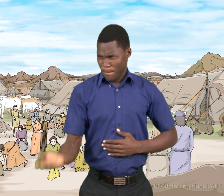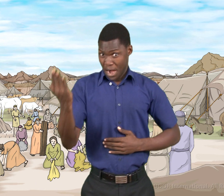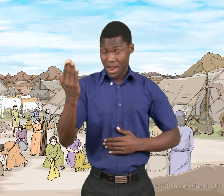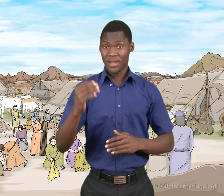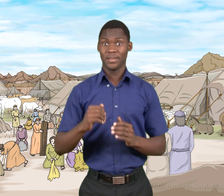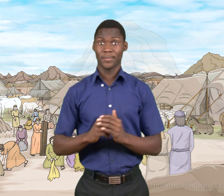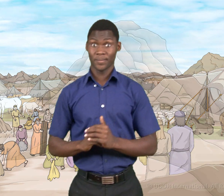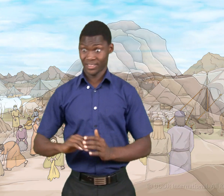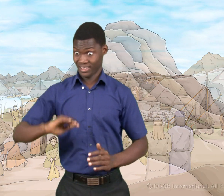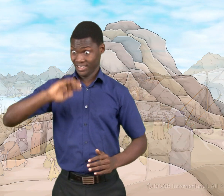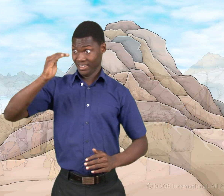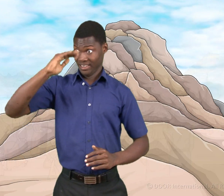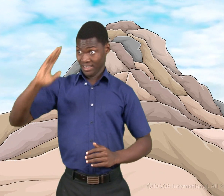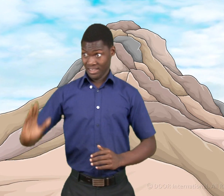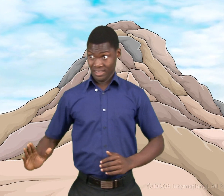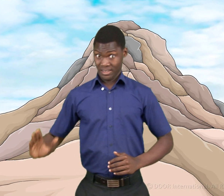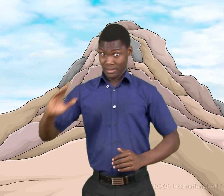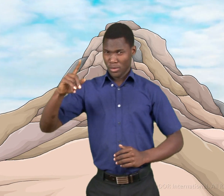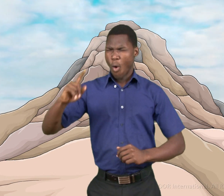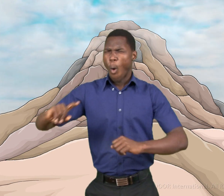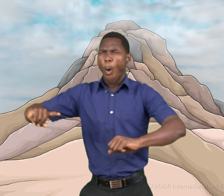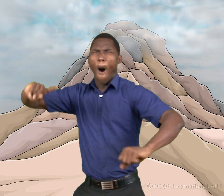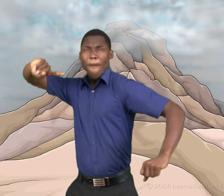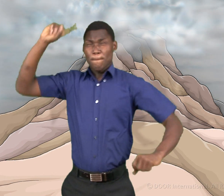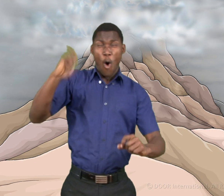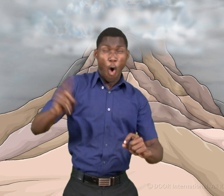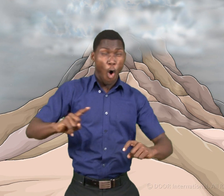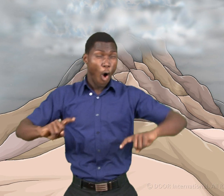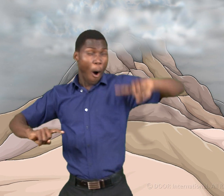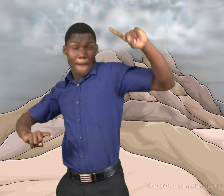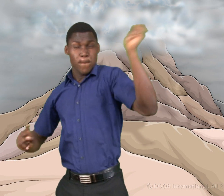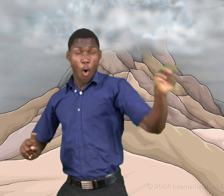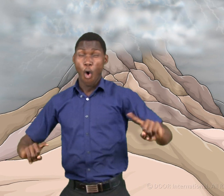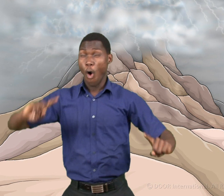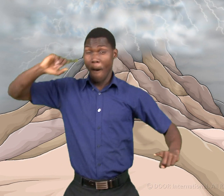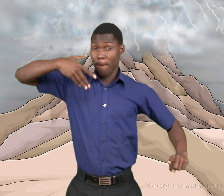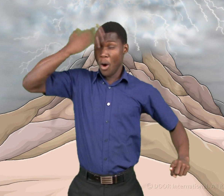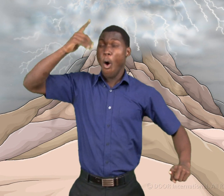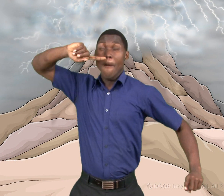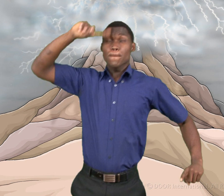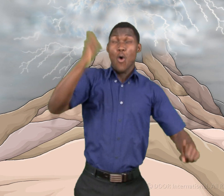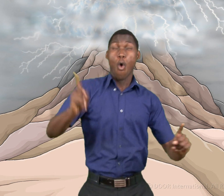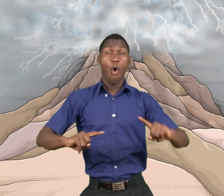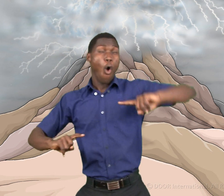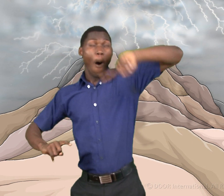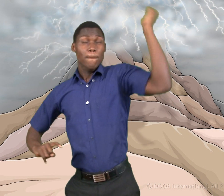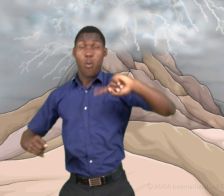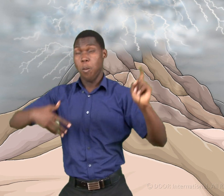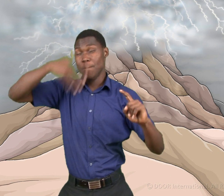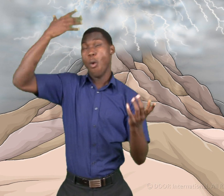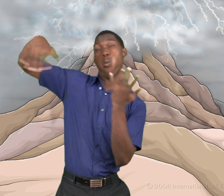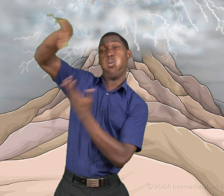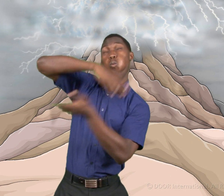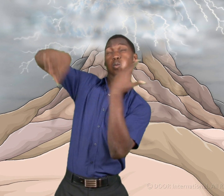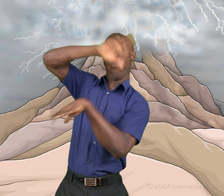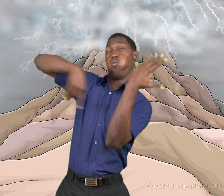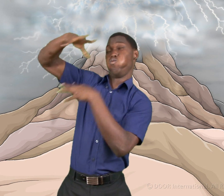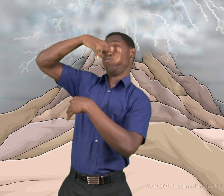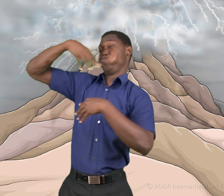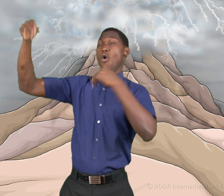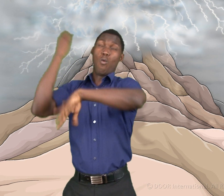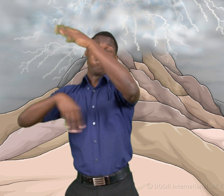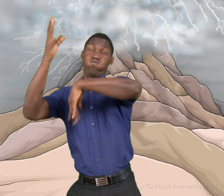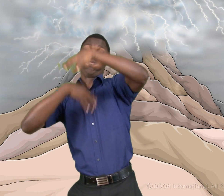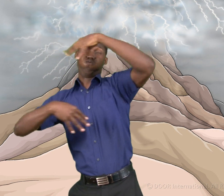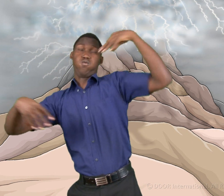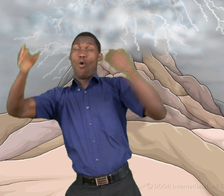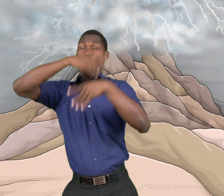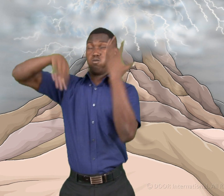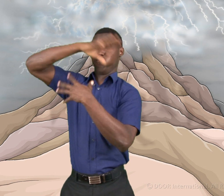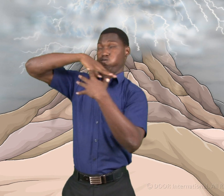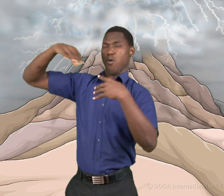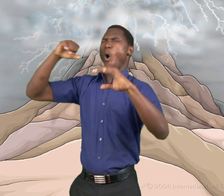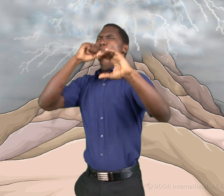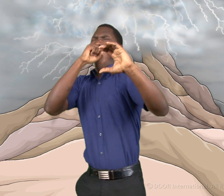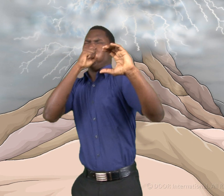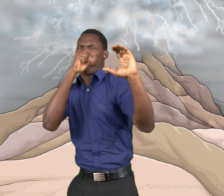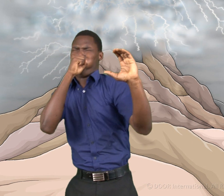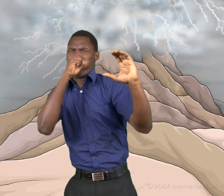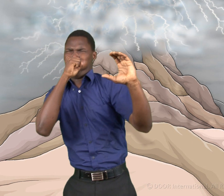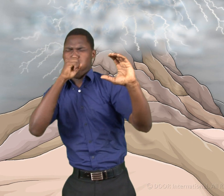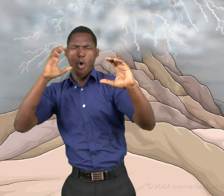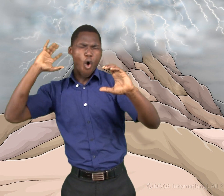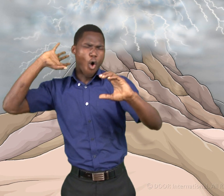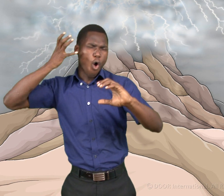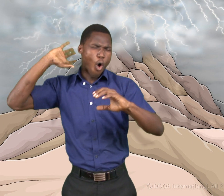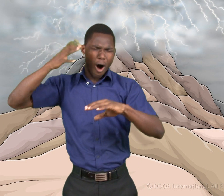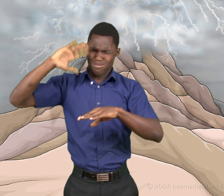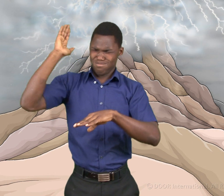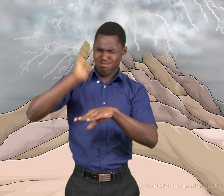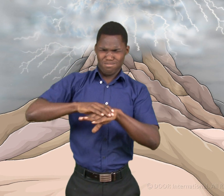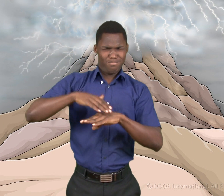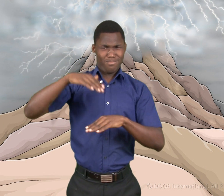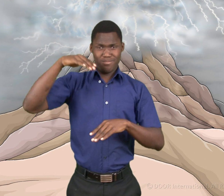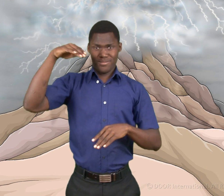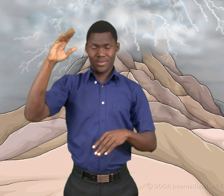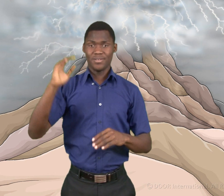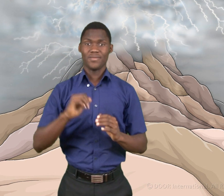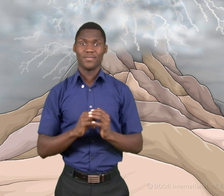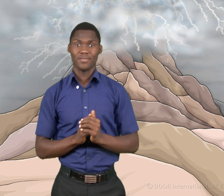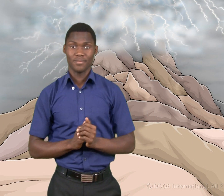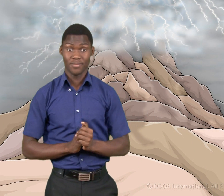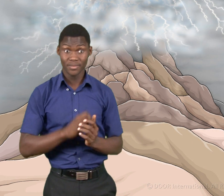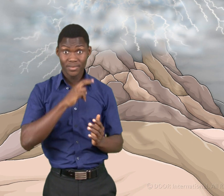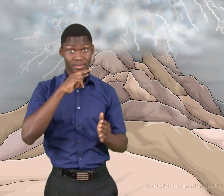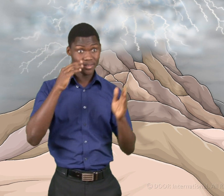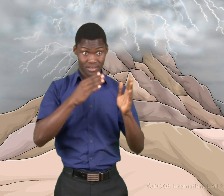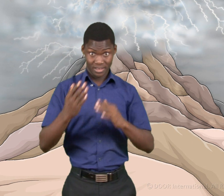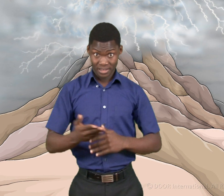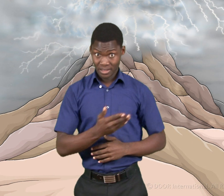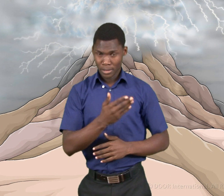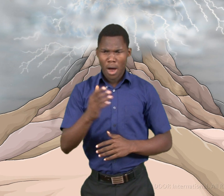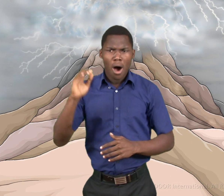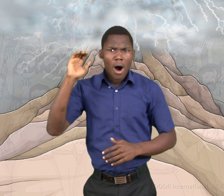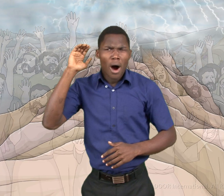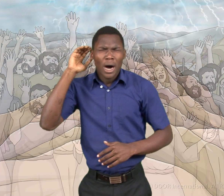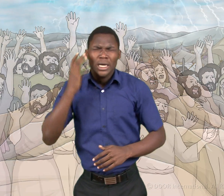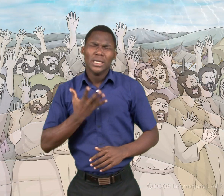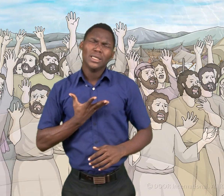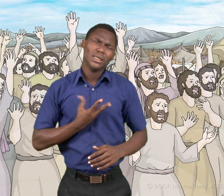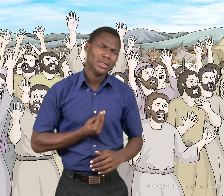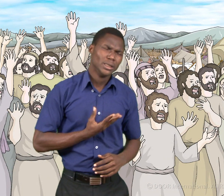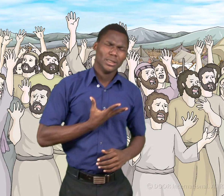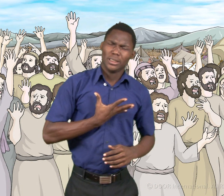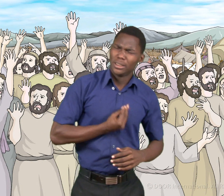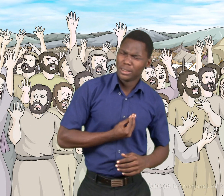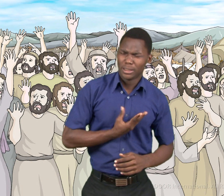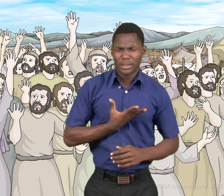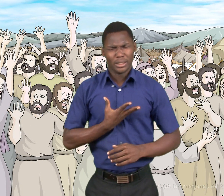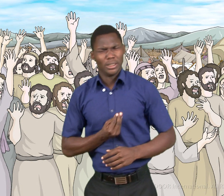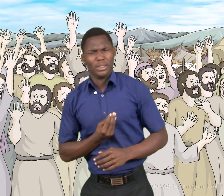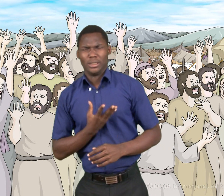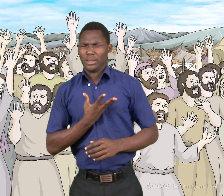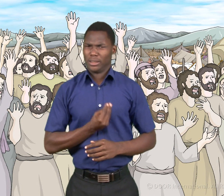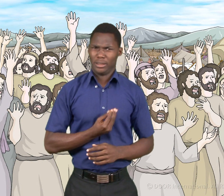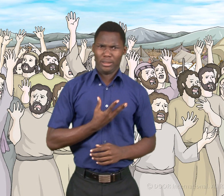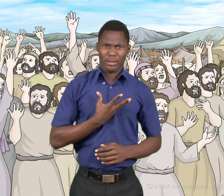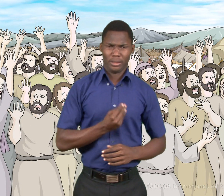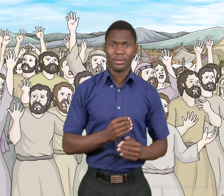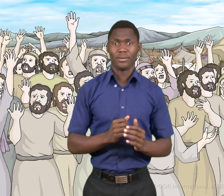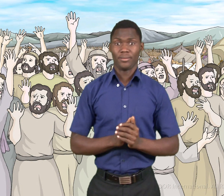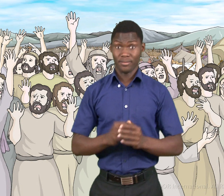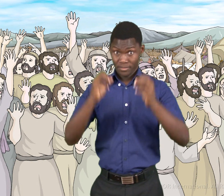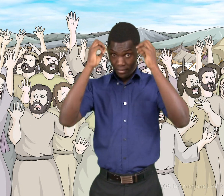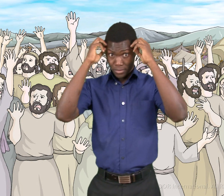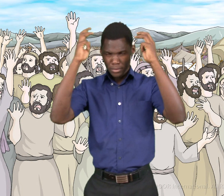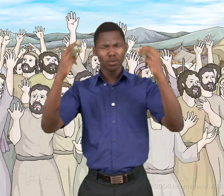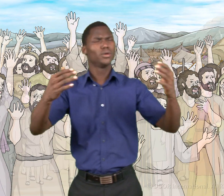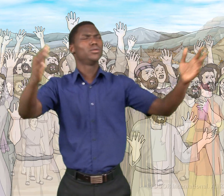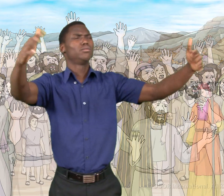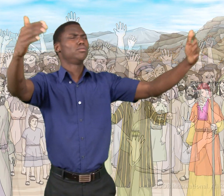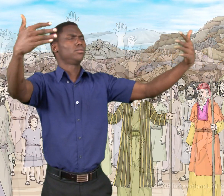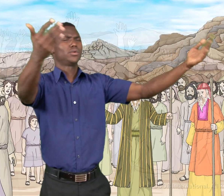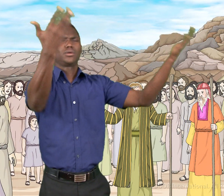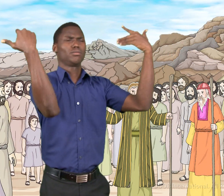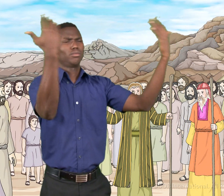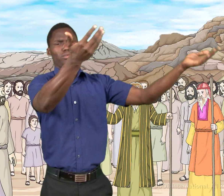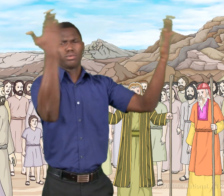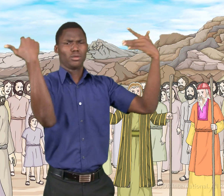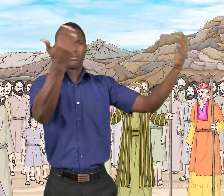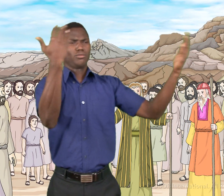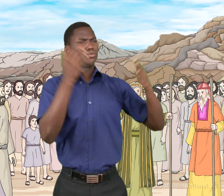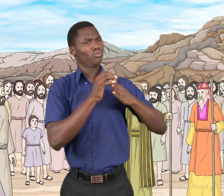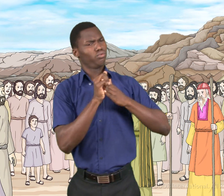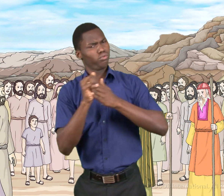On the third day, when morning came, there was thunder and lightning. A thick cloud was upon the mountain, and a very loud blast of the ram’s horn went out, so that all the people in the camp trembled.